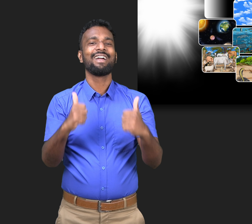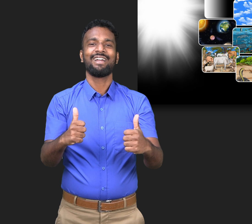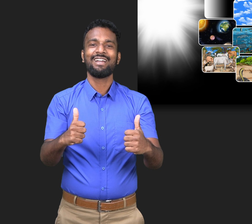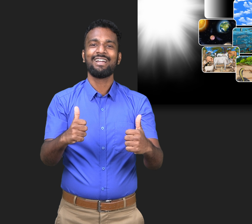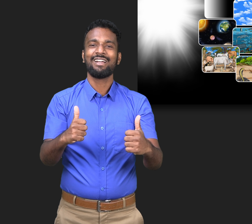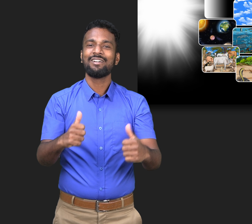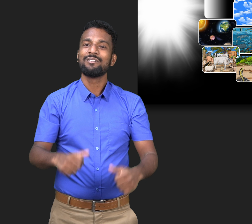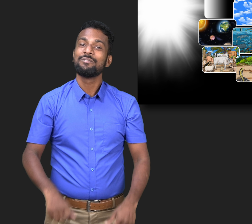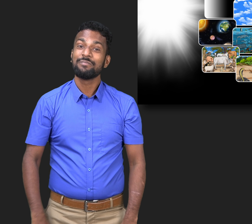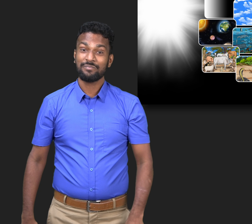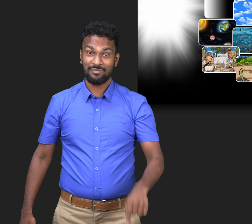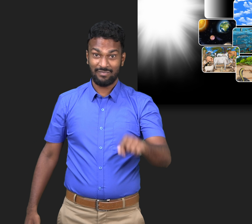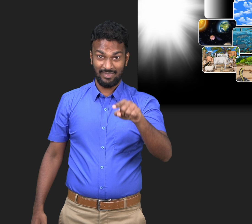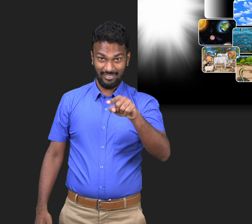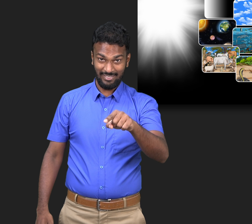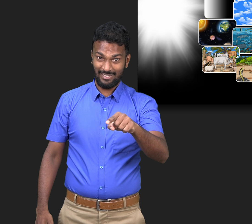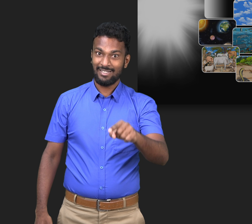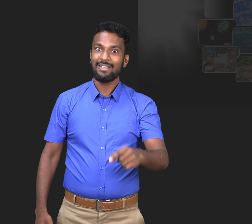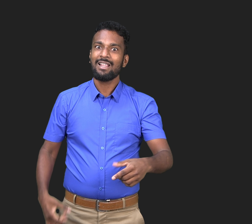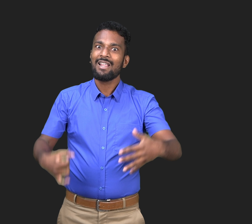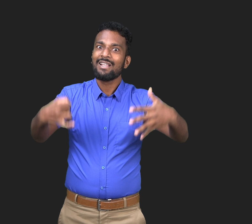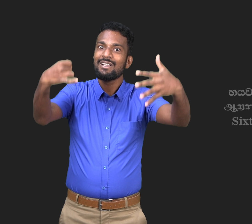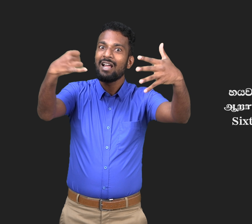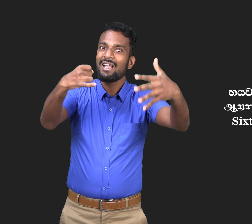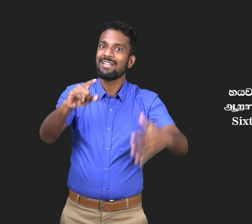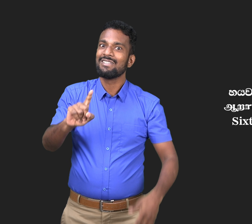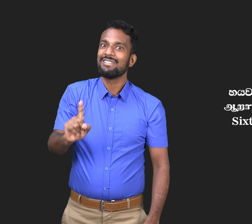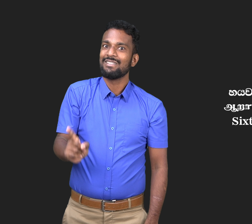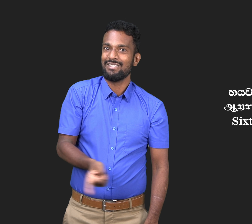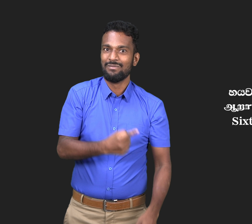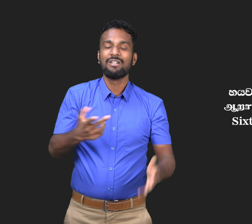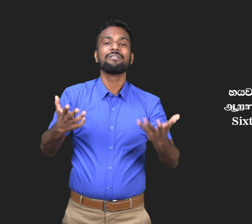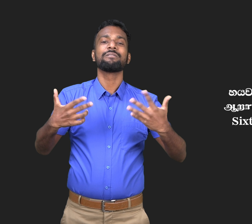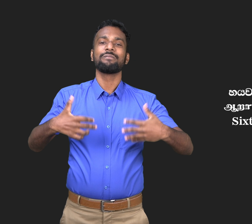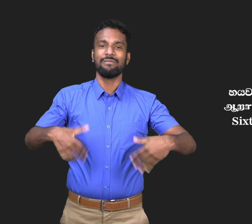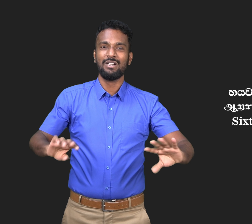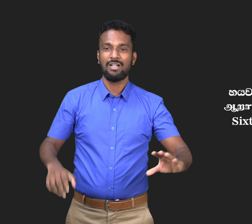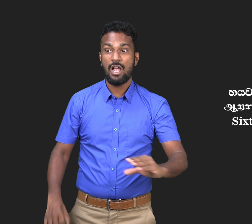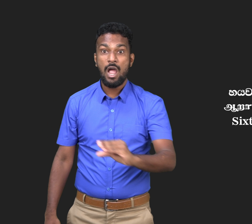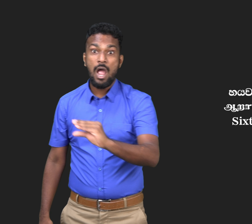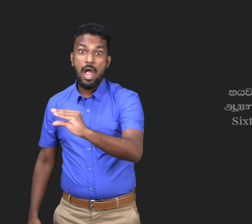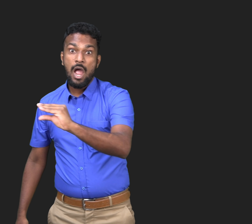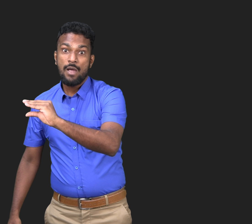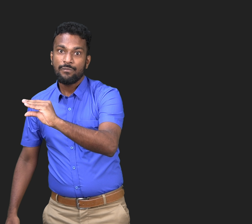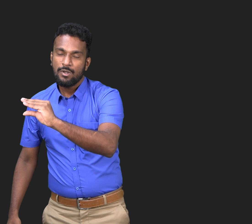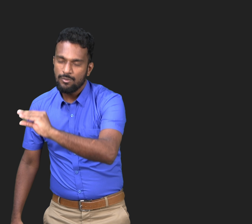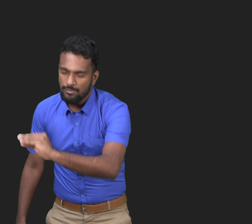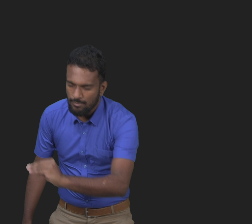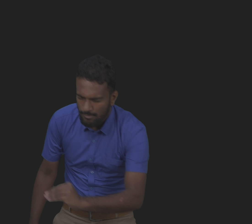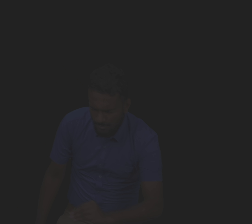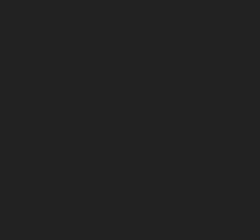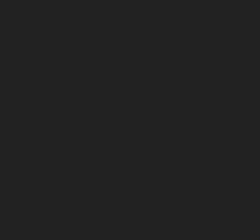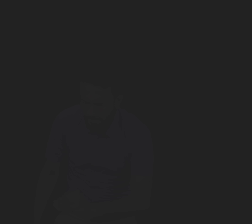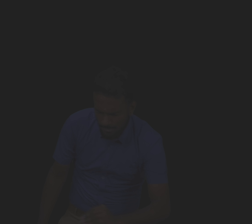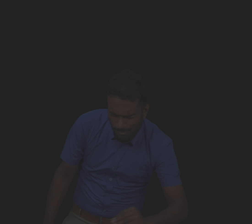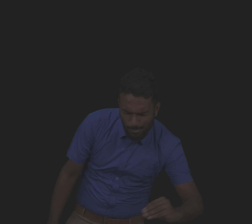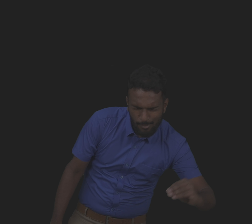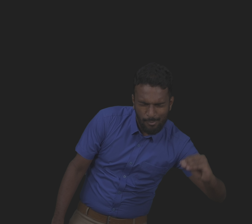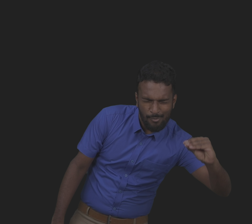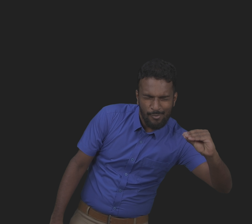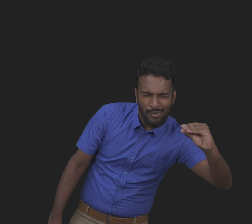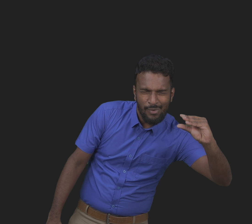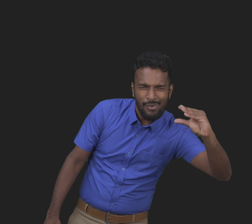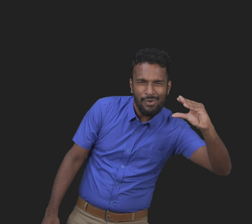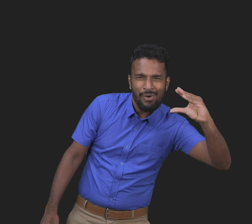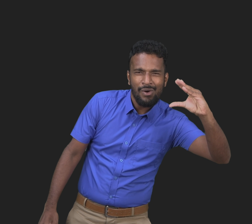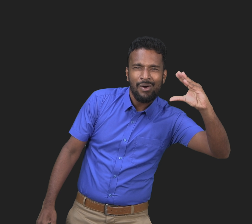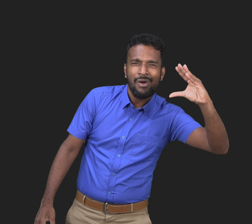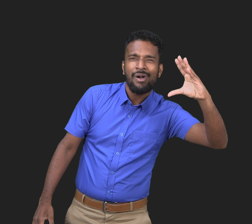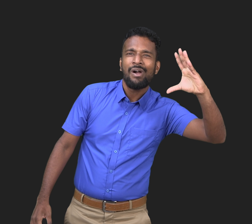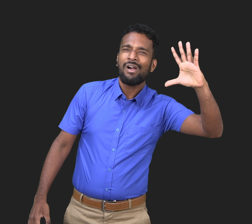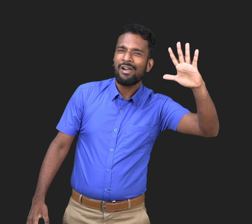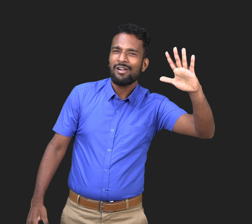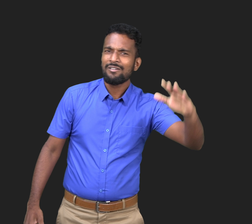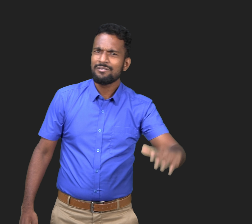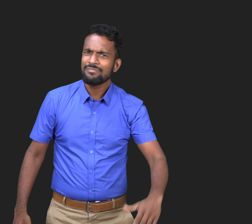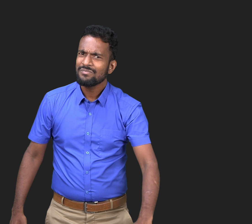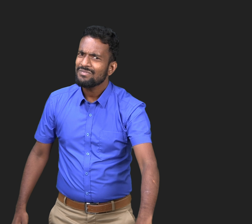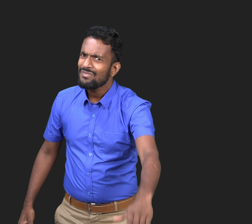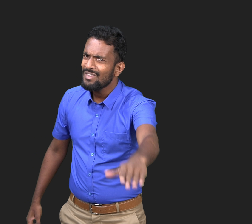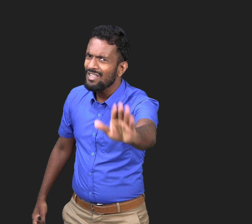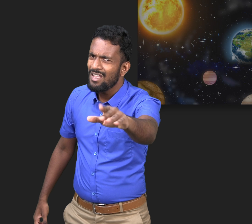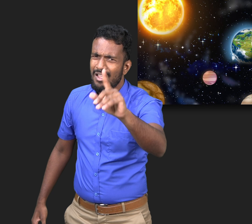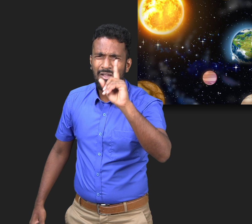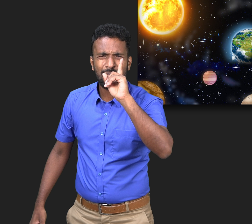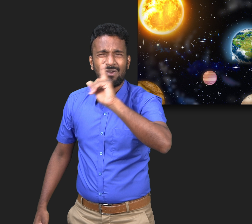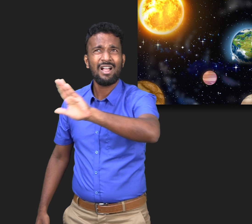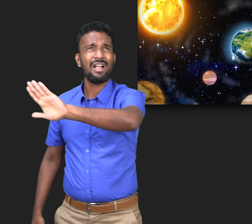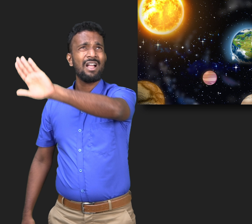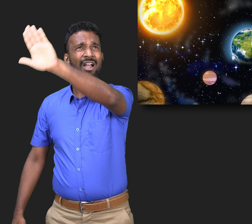And there was evening, and there was morning—the sixth day.